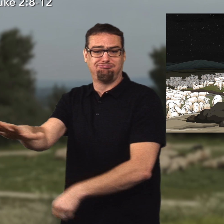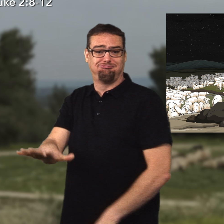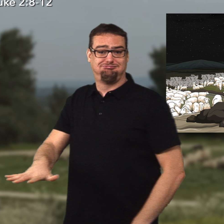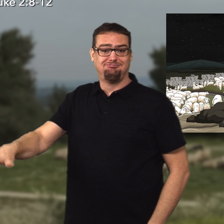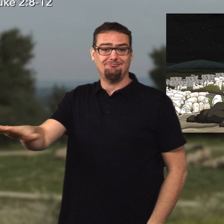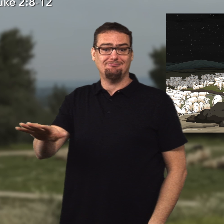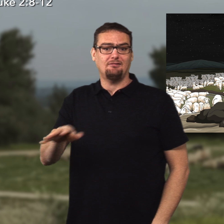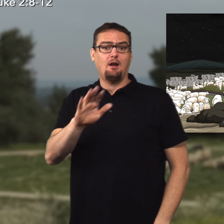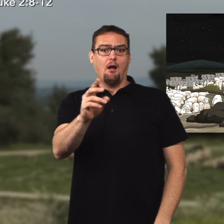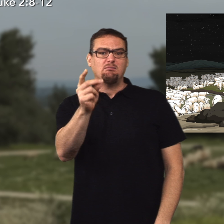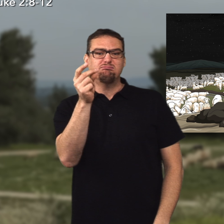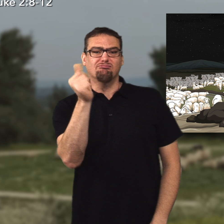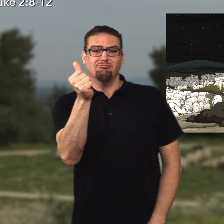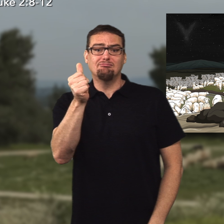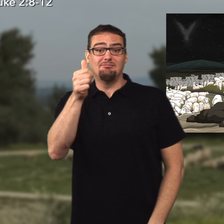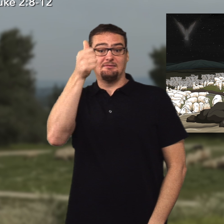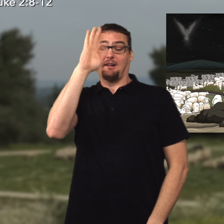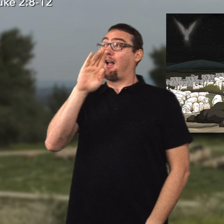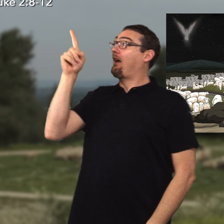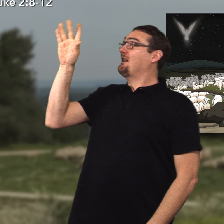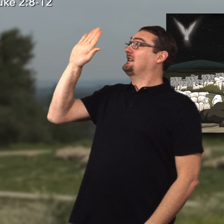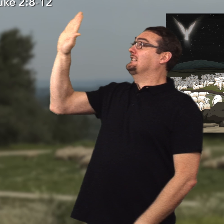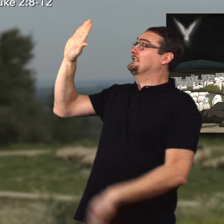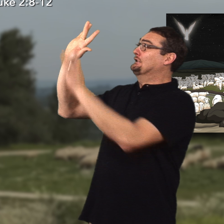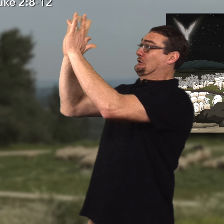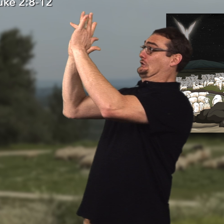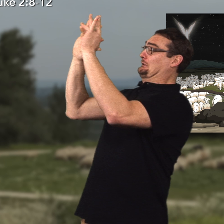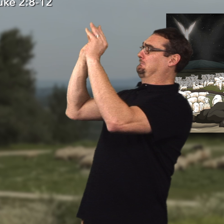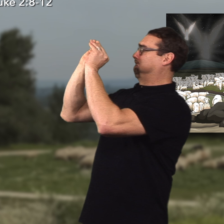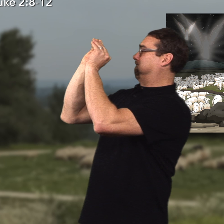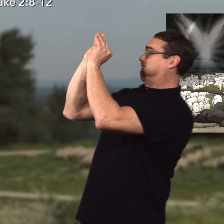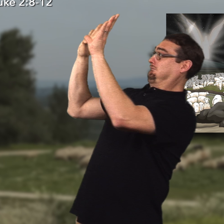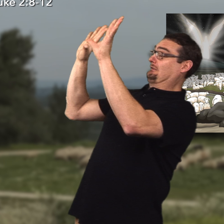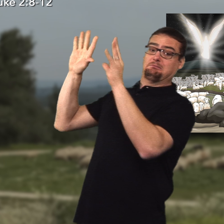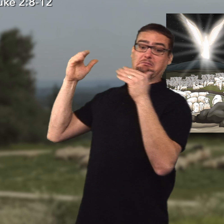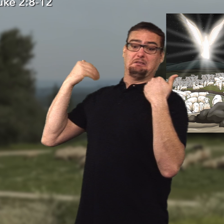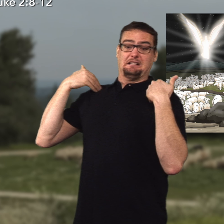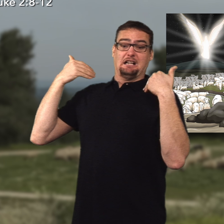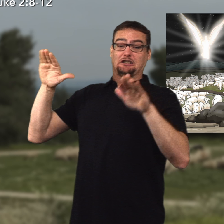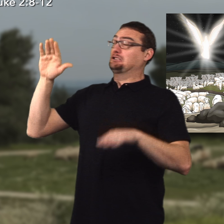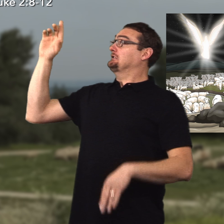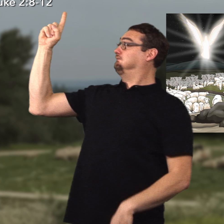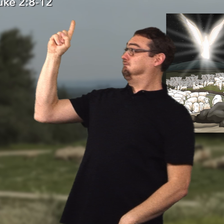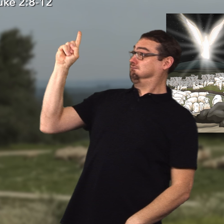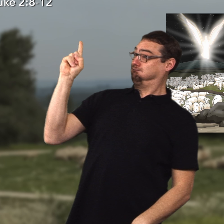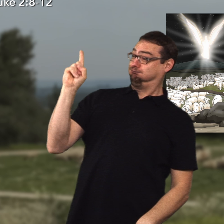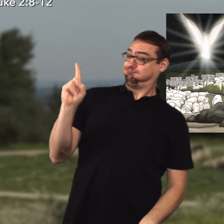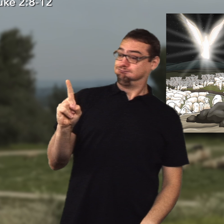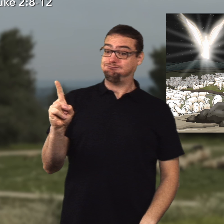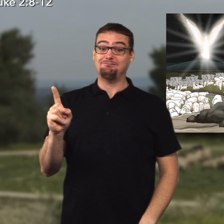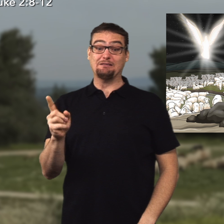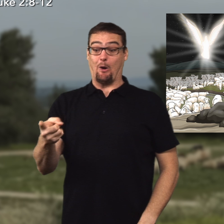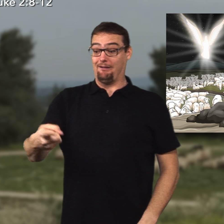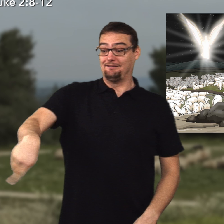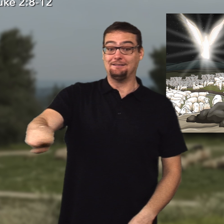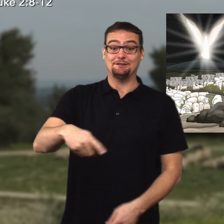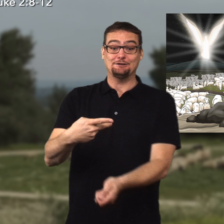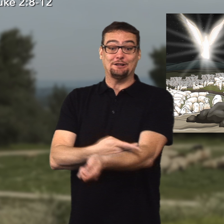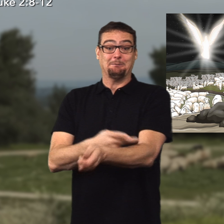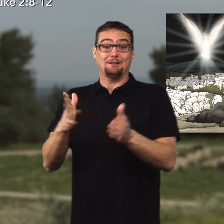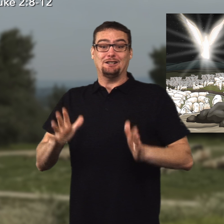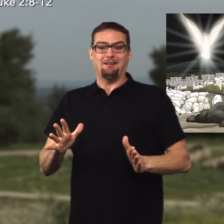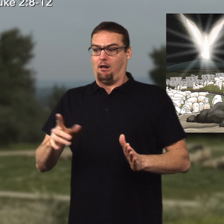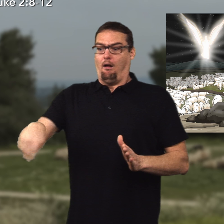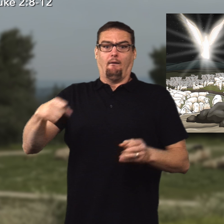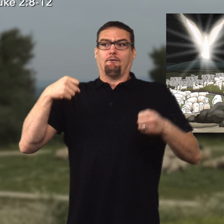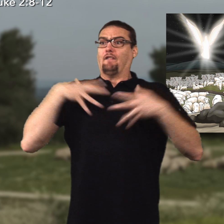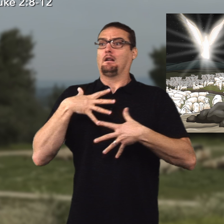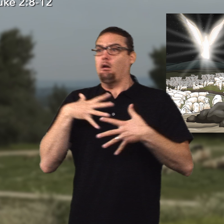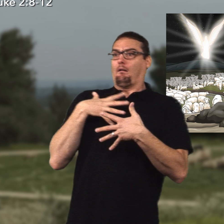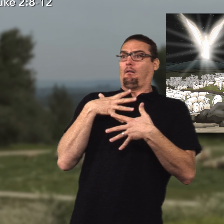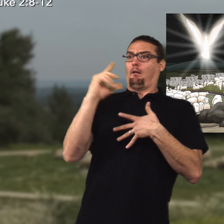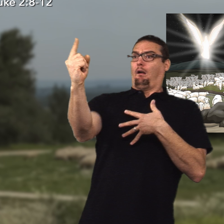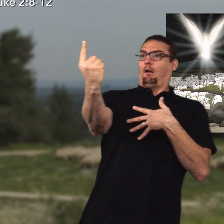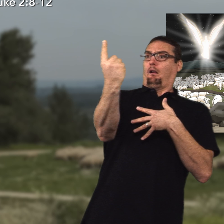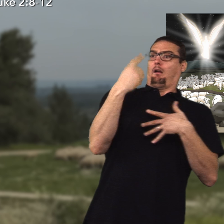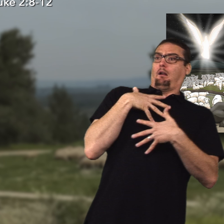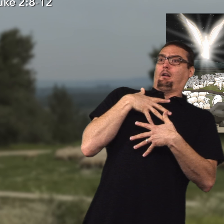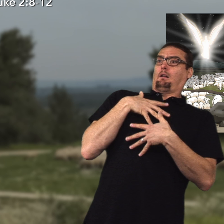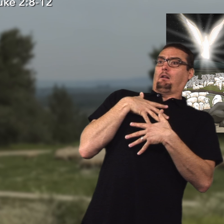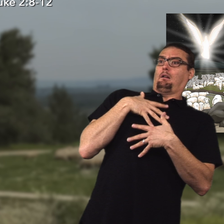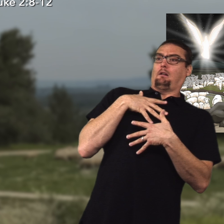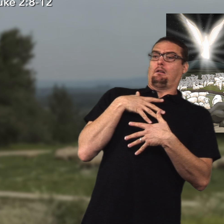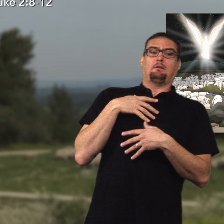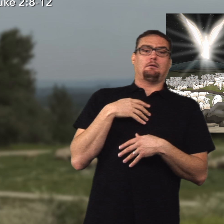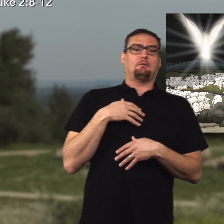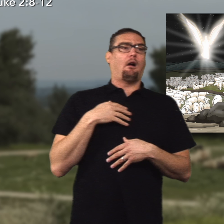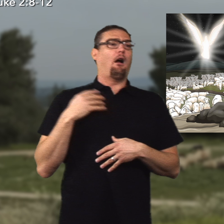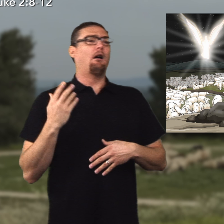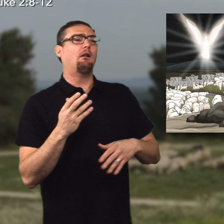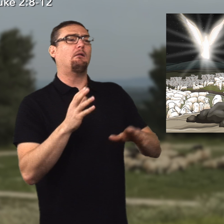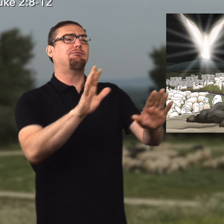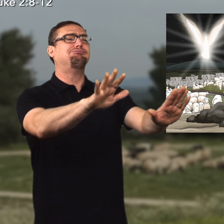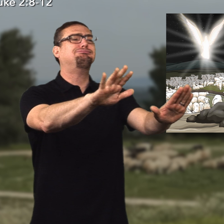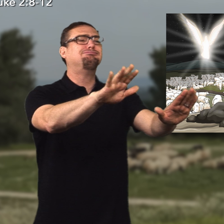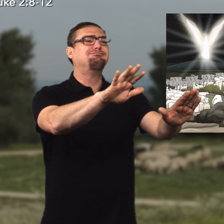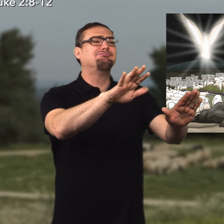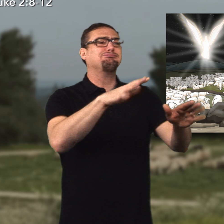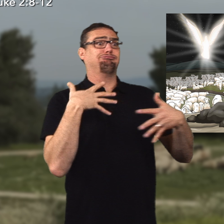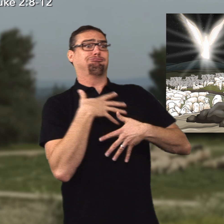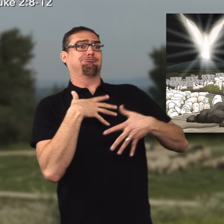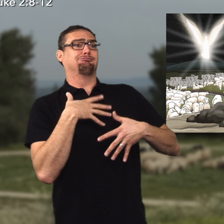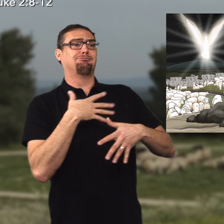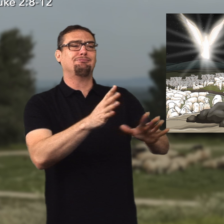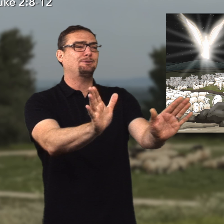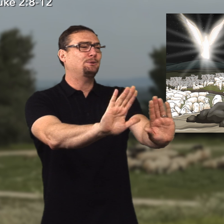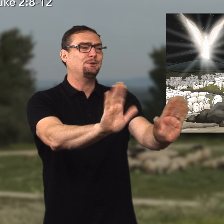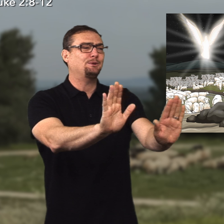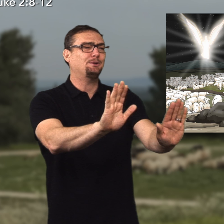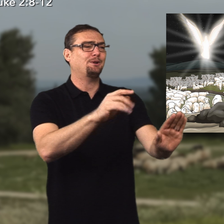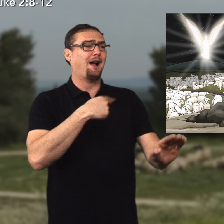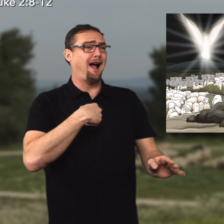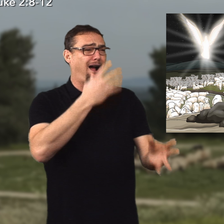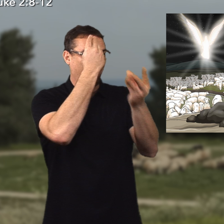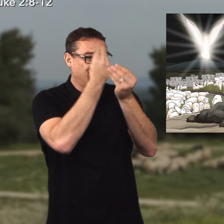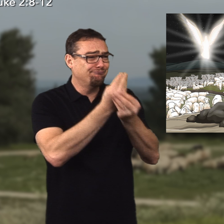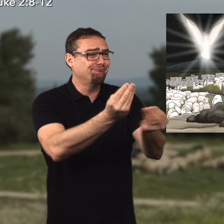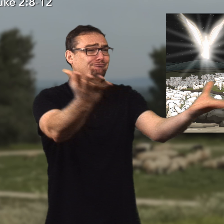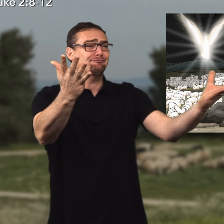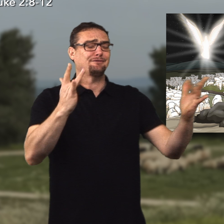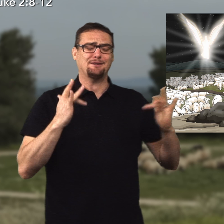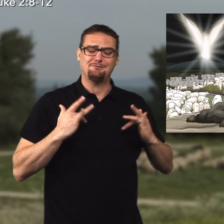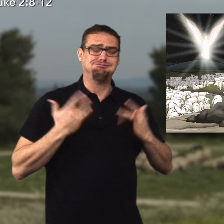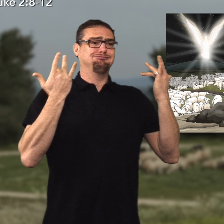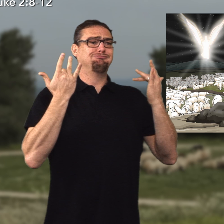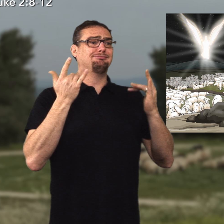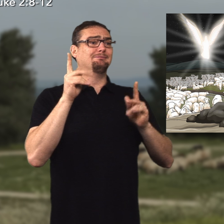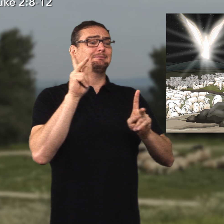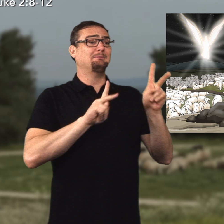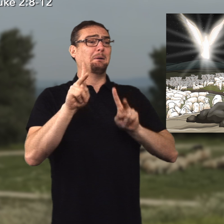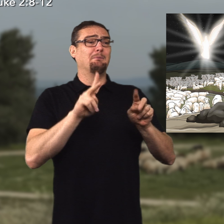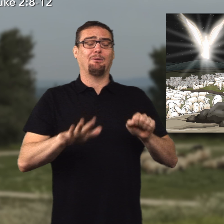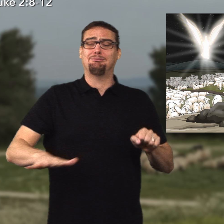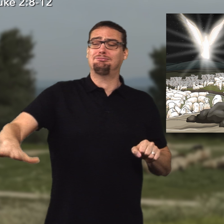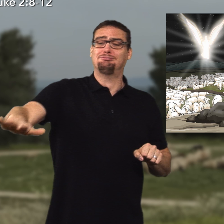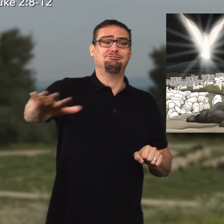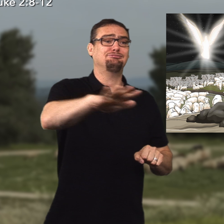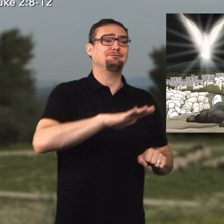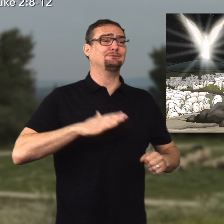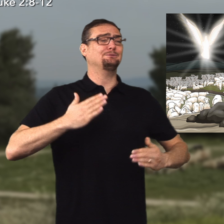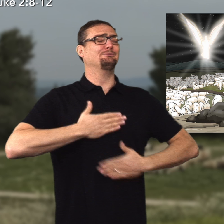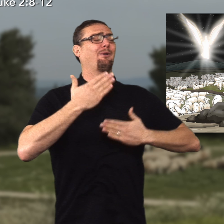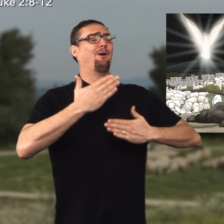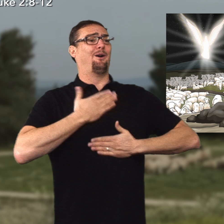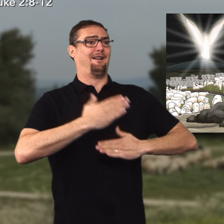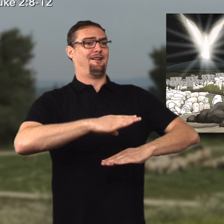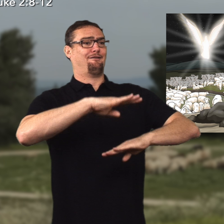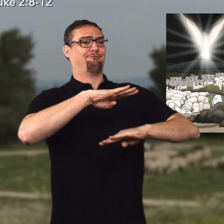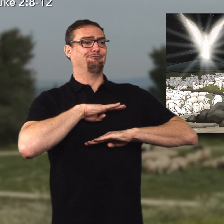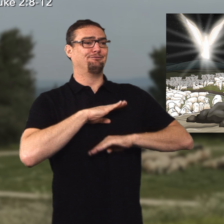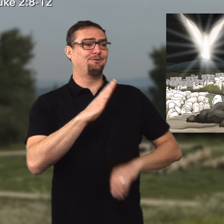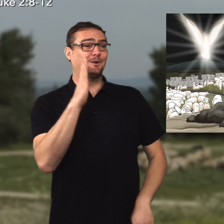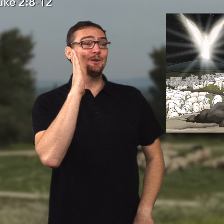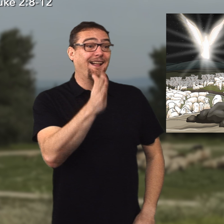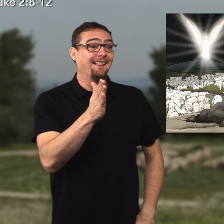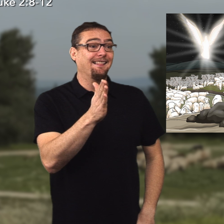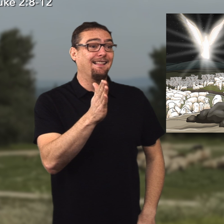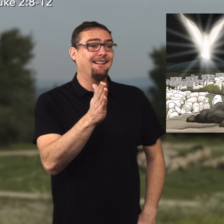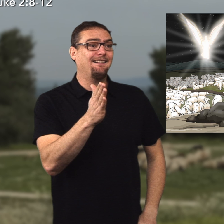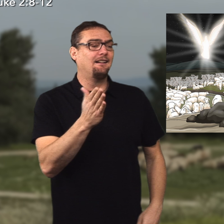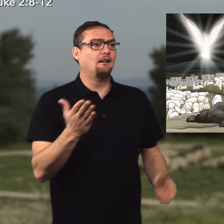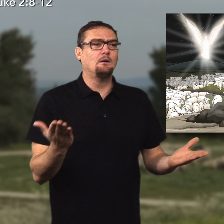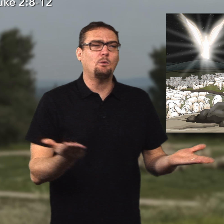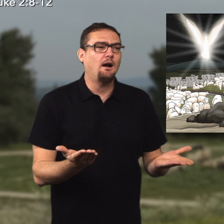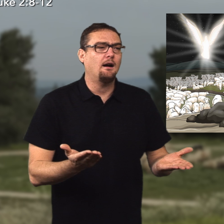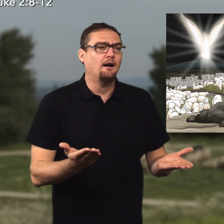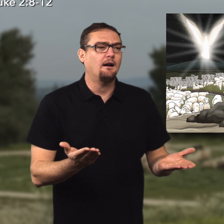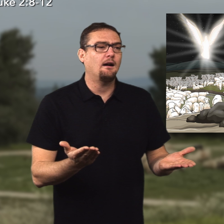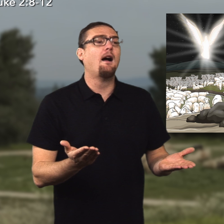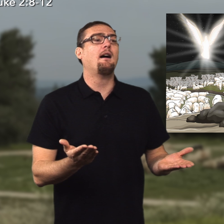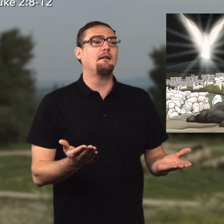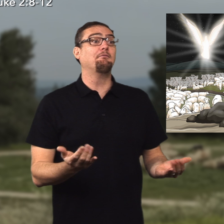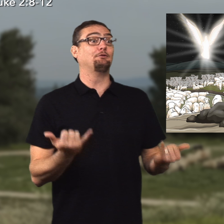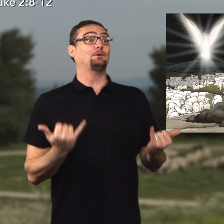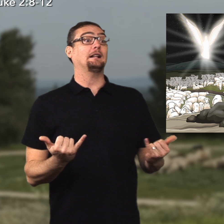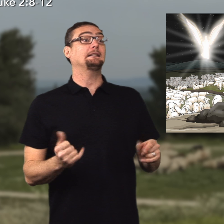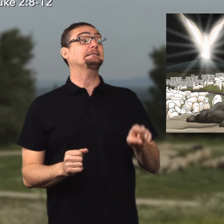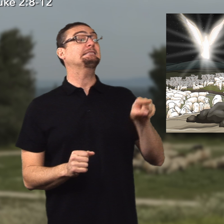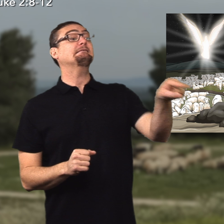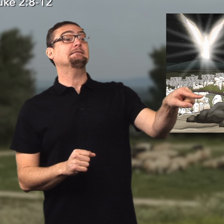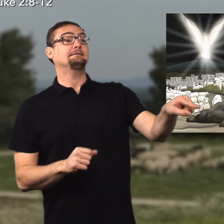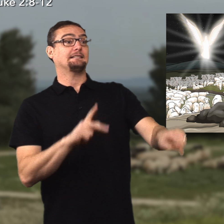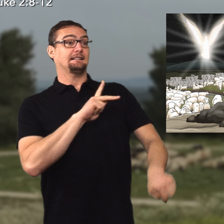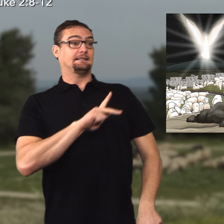Just then an angel of the Lord stood before them, and the glory of the Lord shone around them, and they were terrified. But the angel said to them, “Do not be afraid!